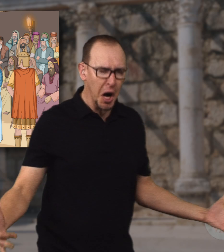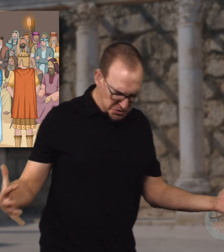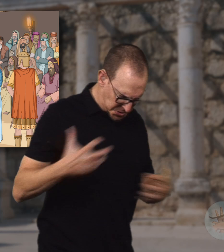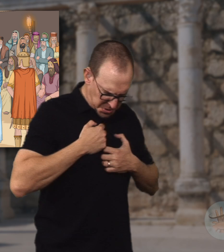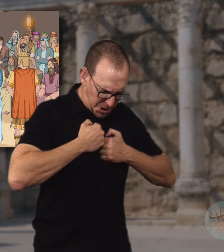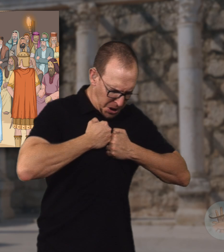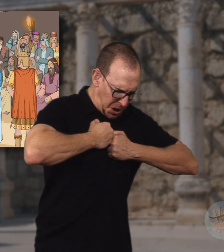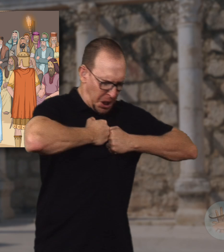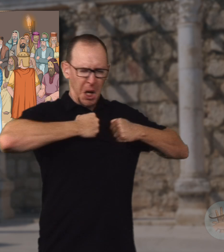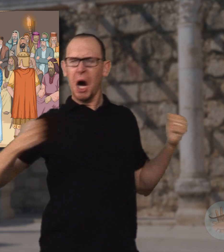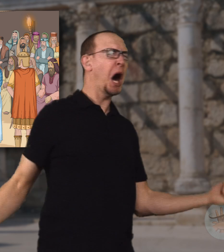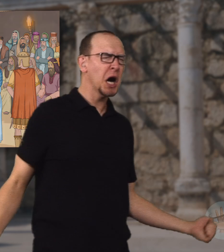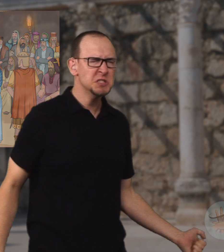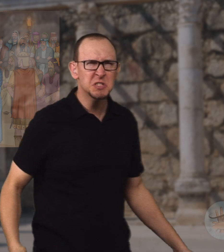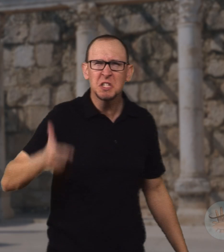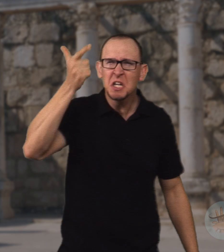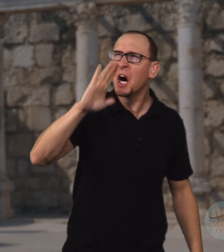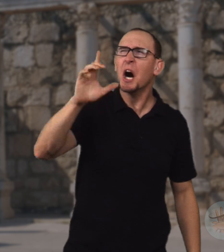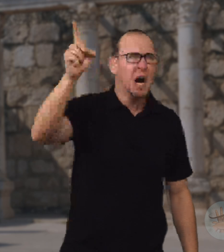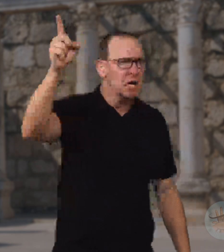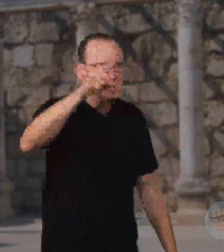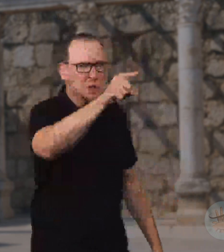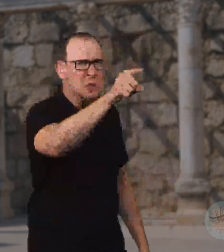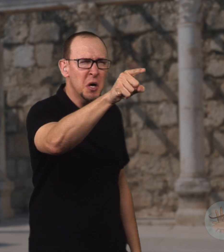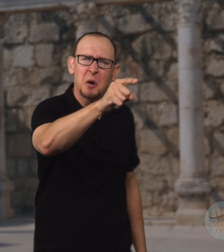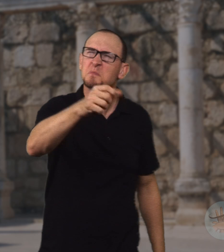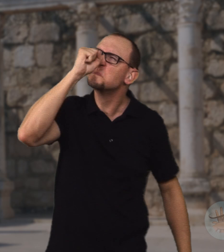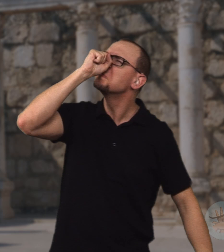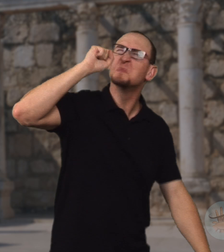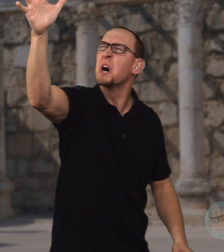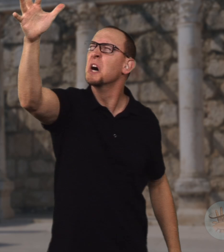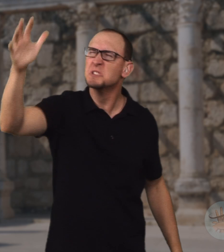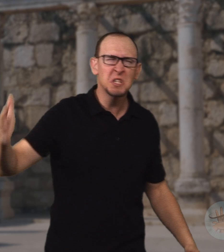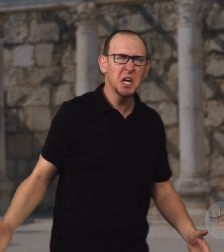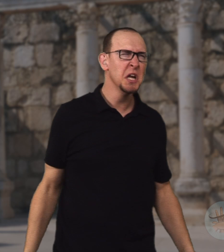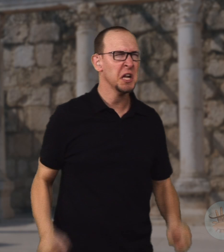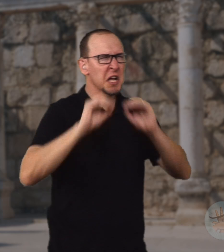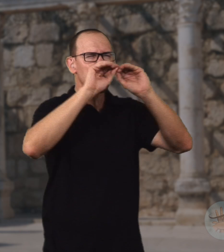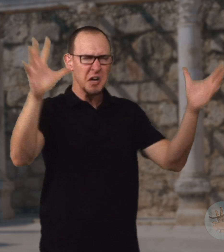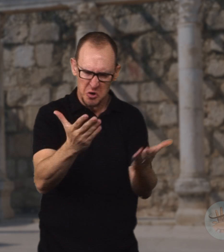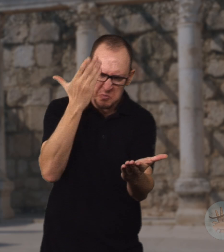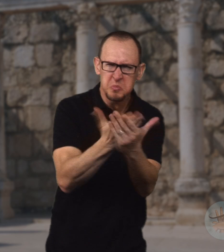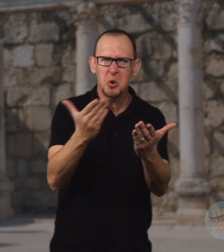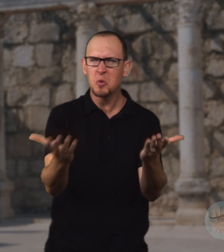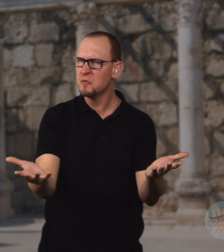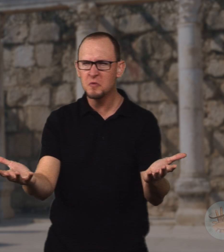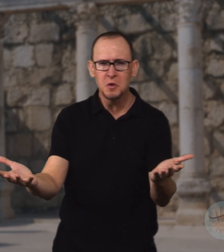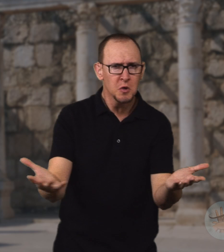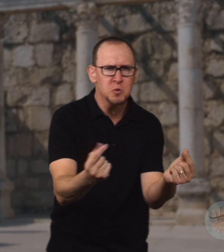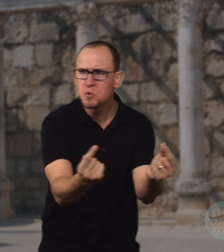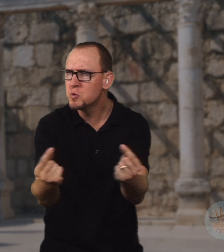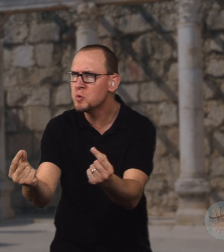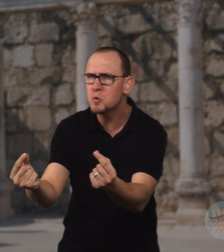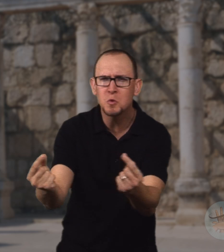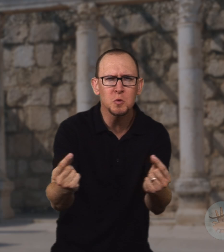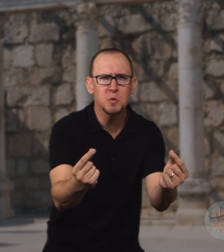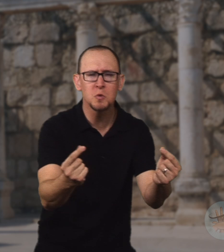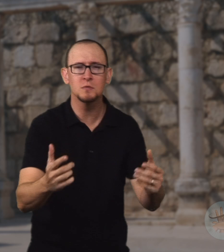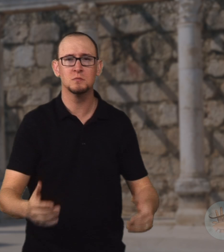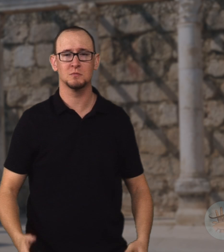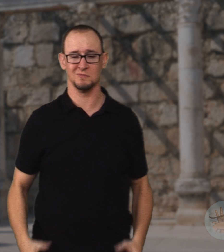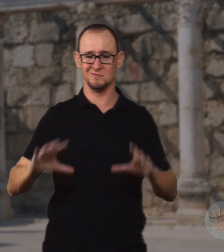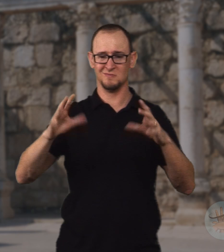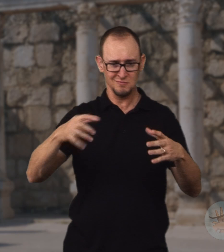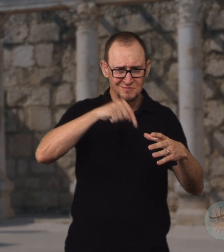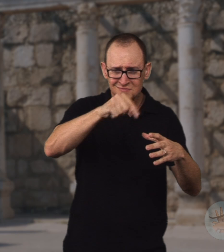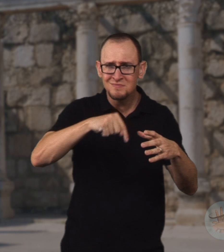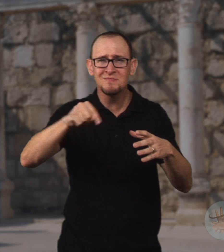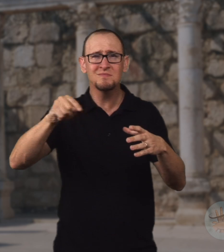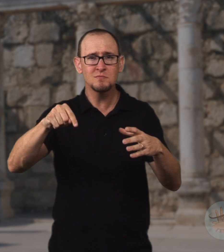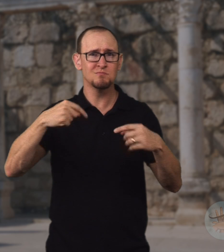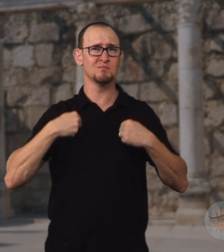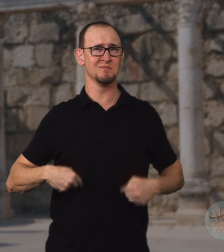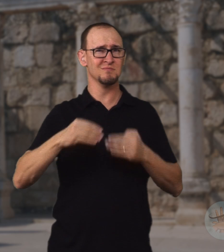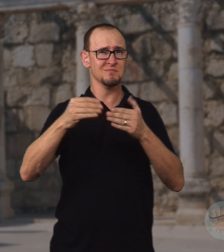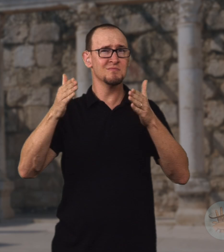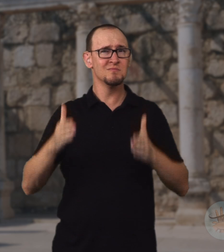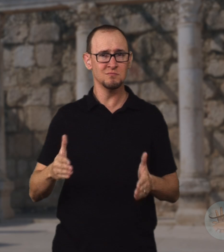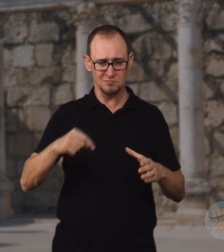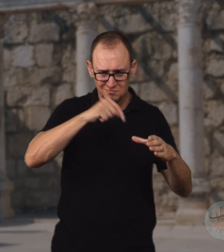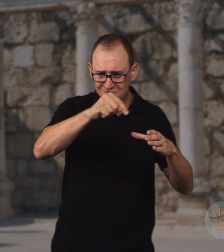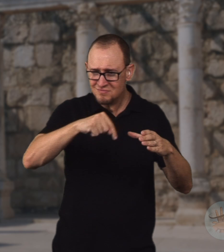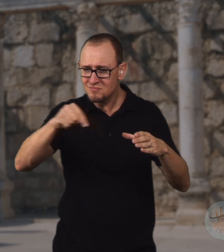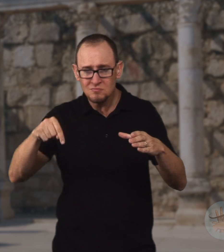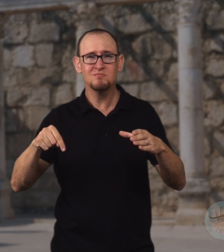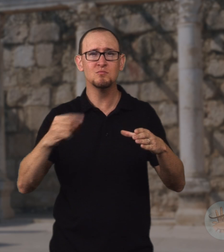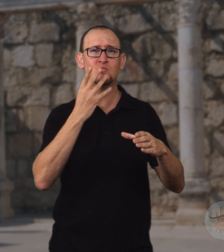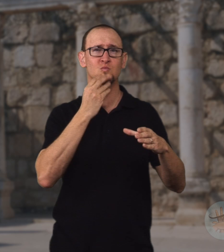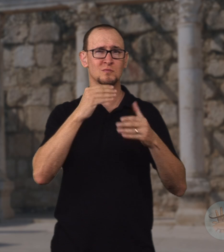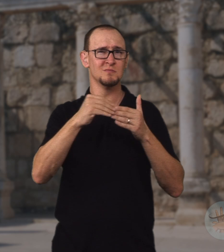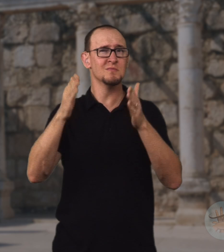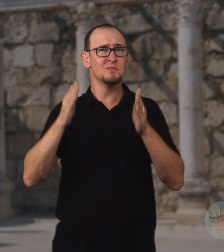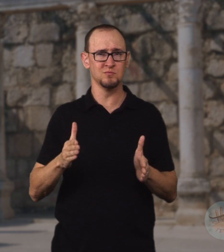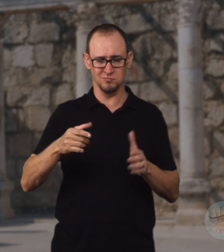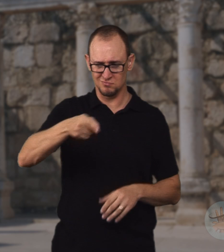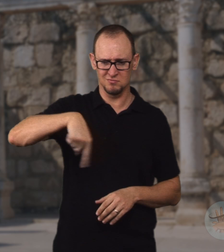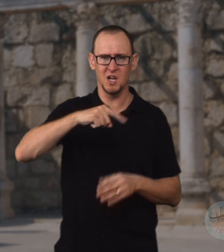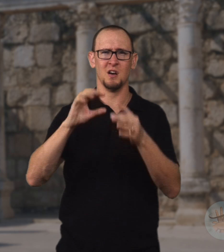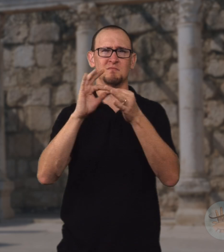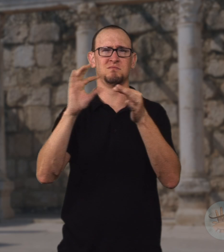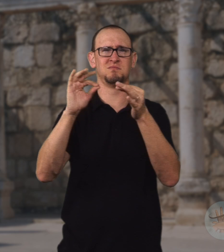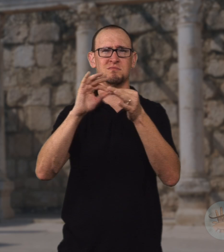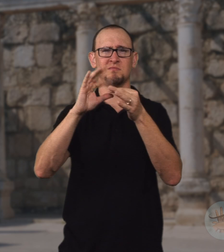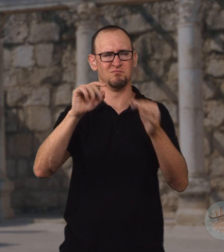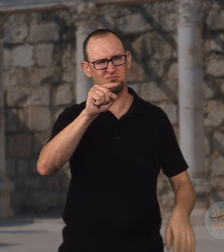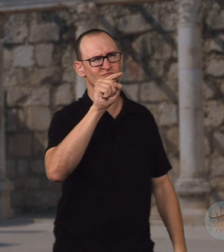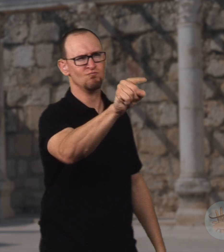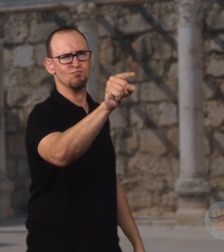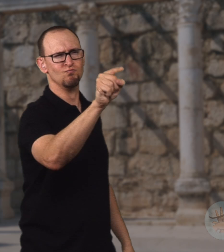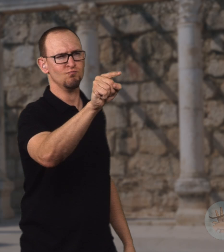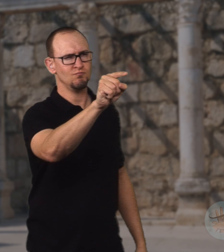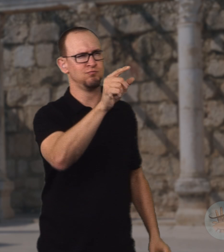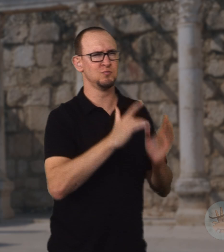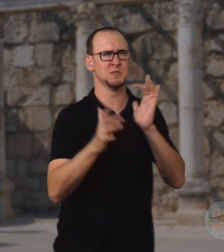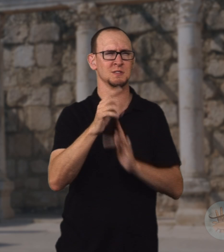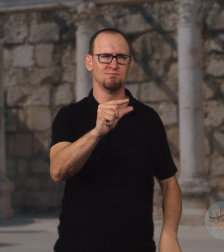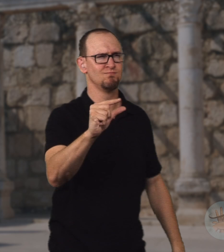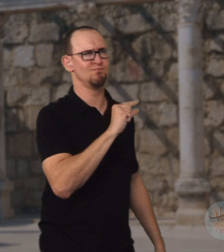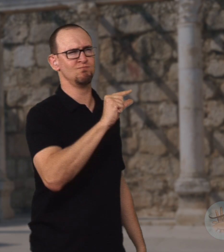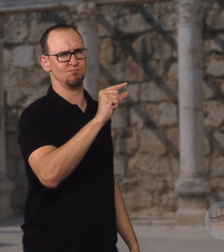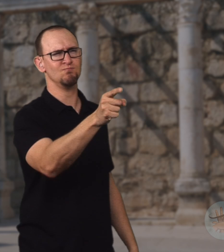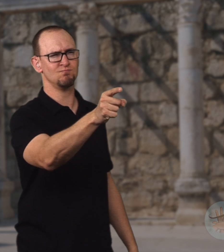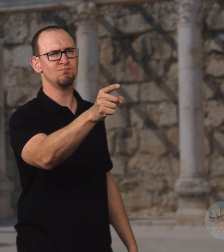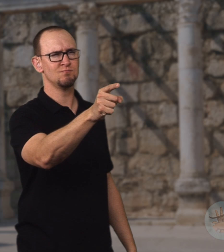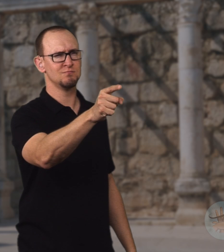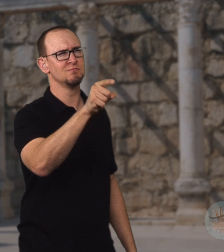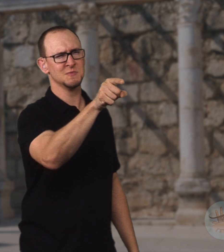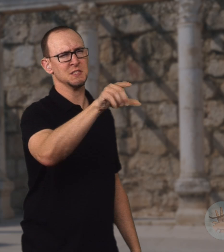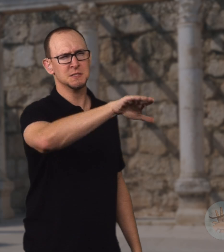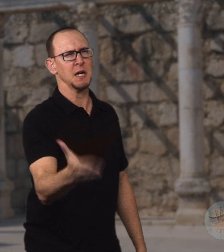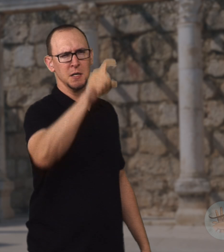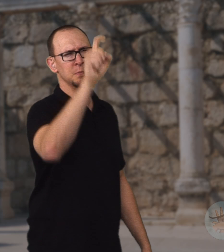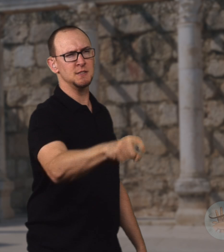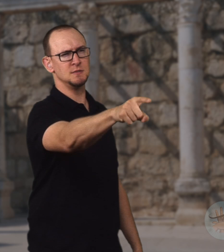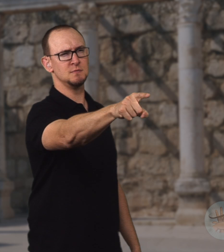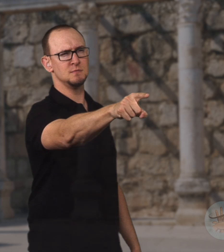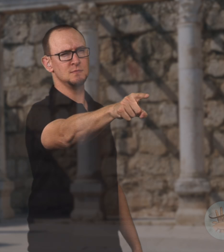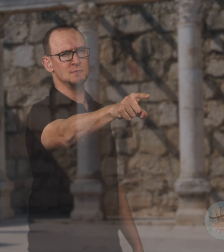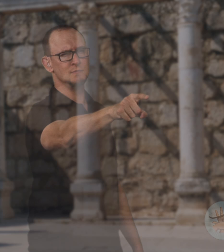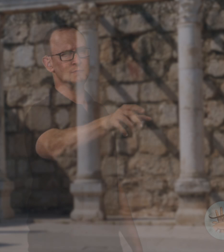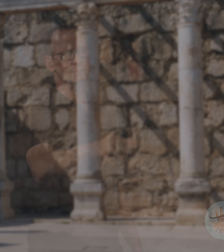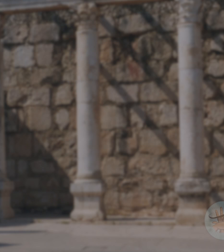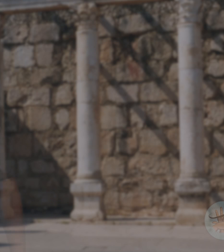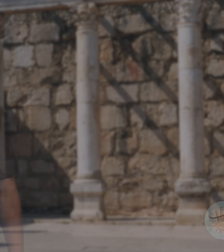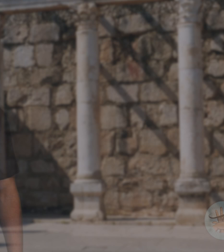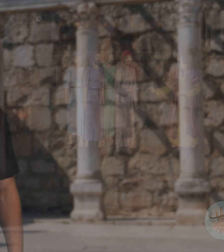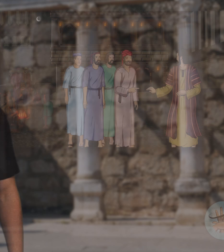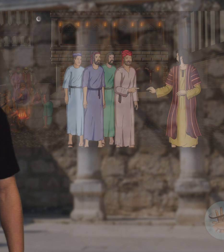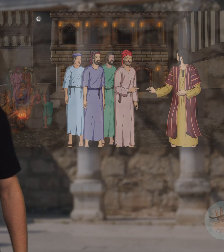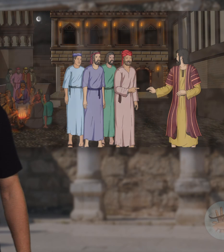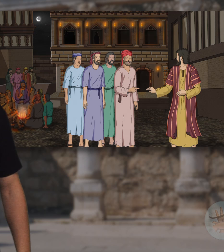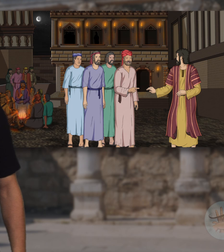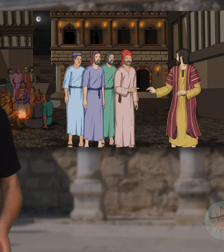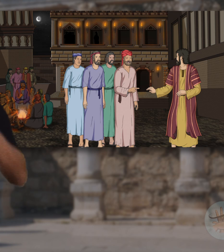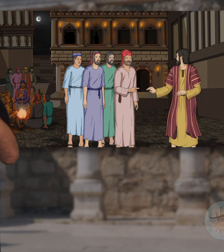At this, the high priest tore his clothes and declared, “He has blasphemed! Why do we need any more witnesses? Look, now you have heard the blasphemy. What do you think?” “He deserves to die,” they answered.